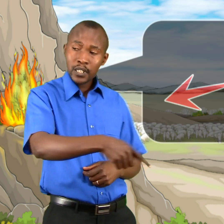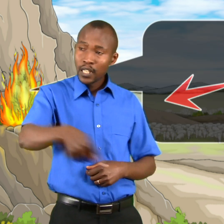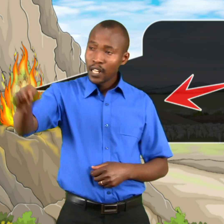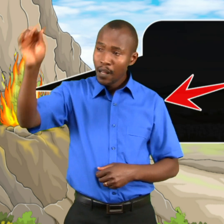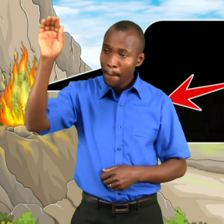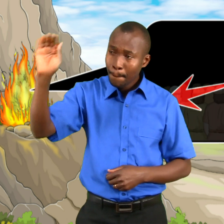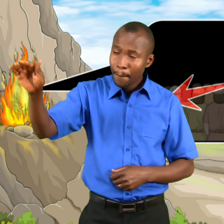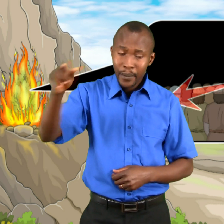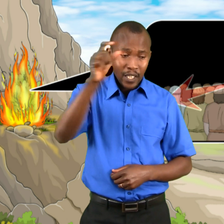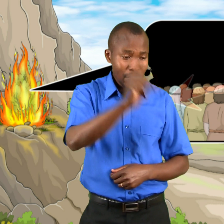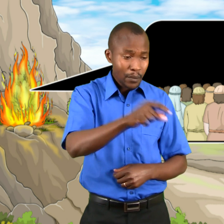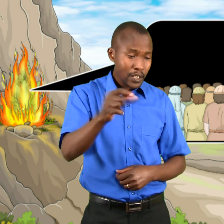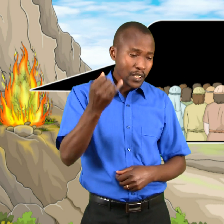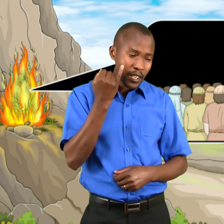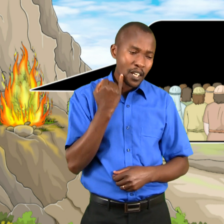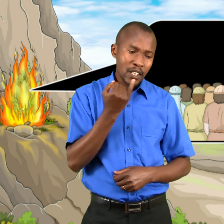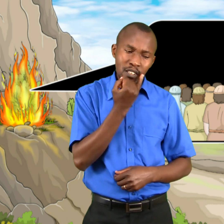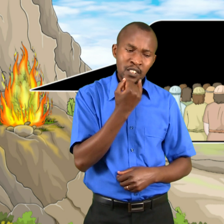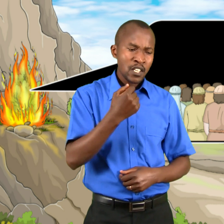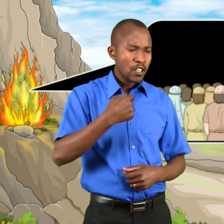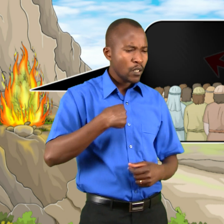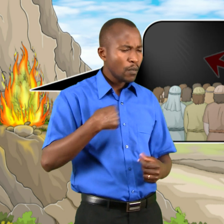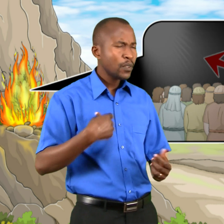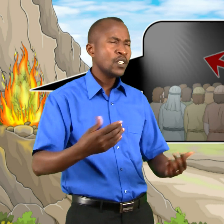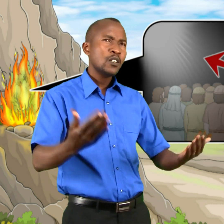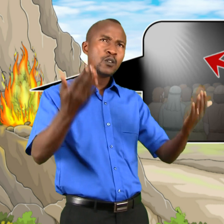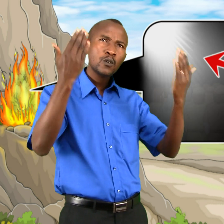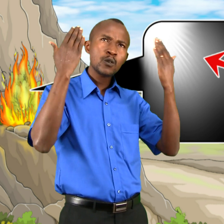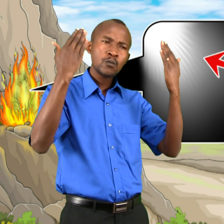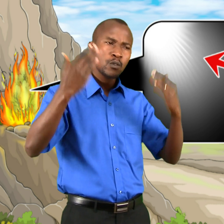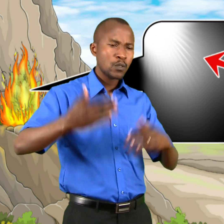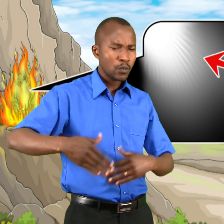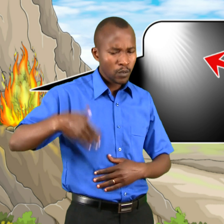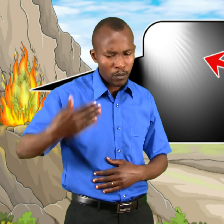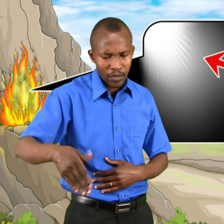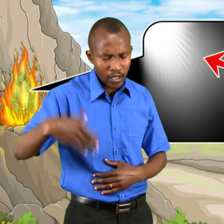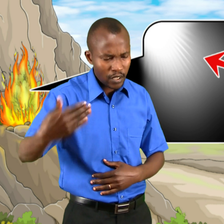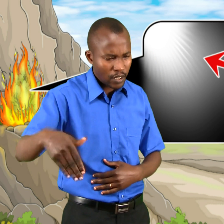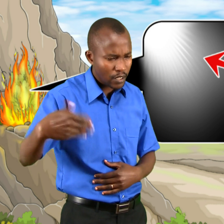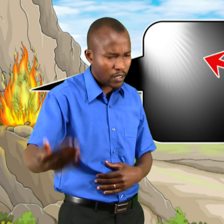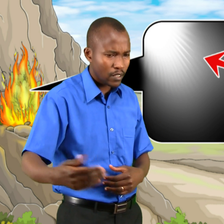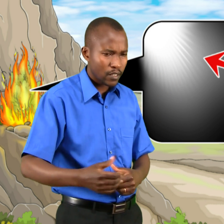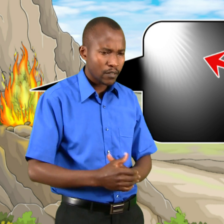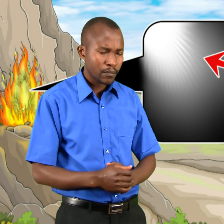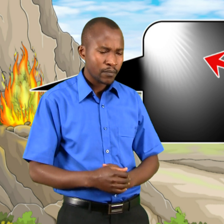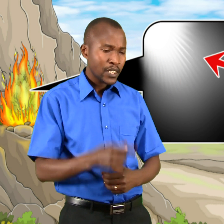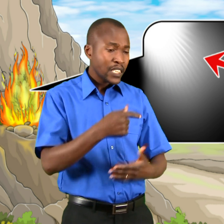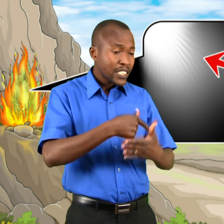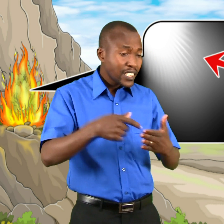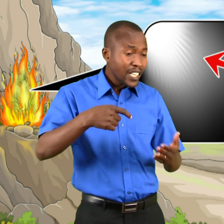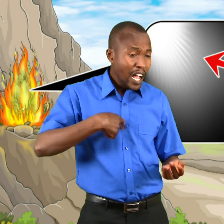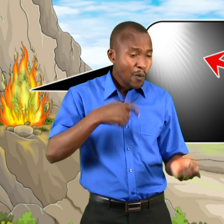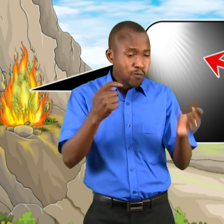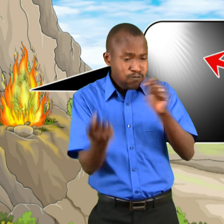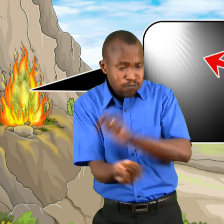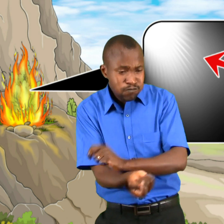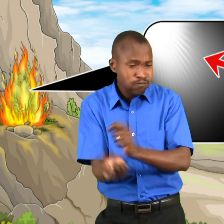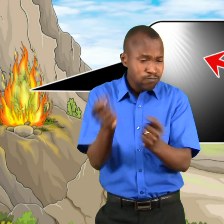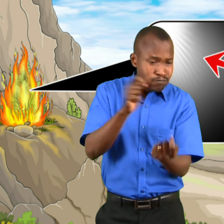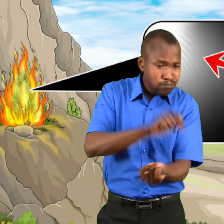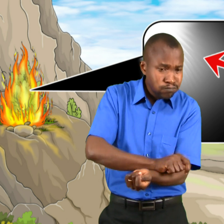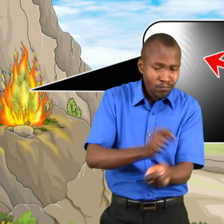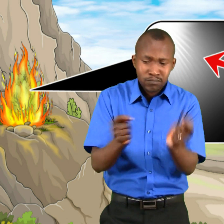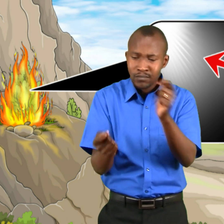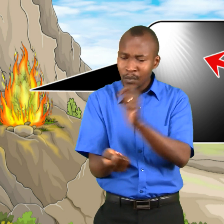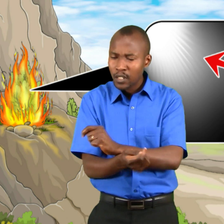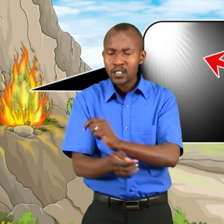God said to Moses, “I AM WHO I AM.